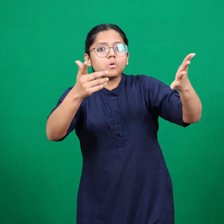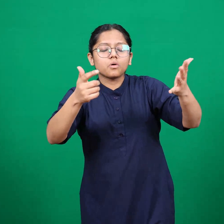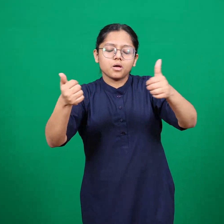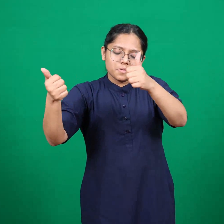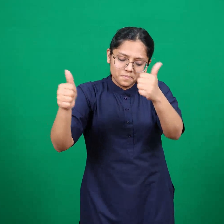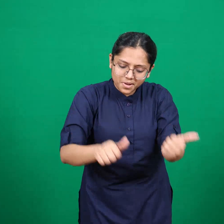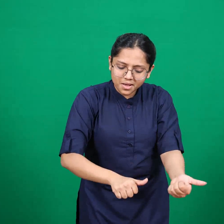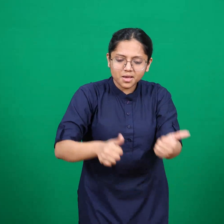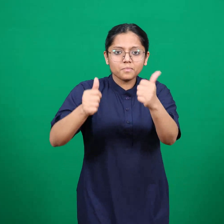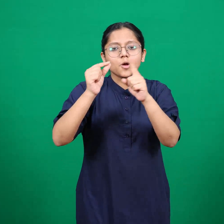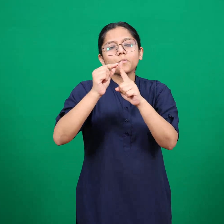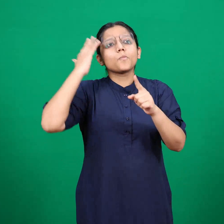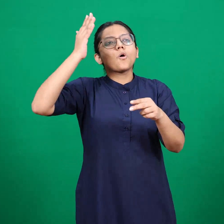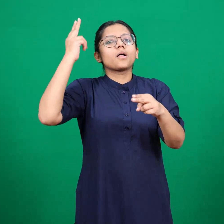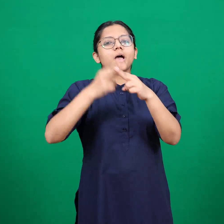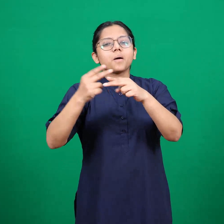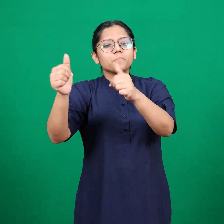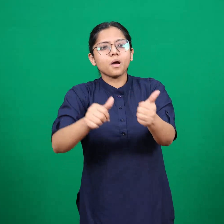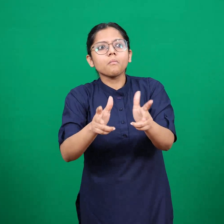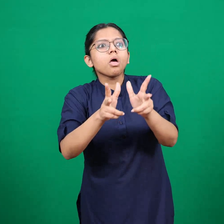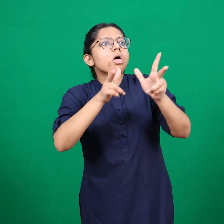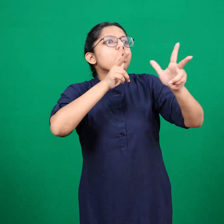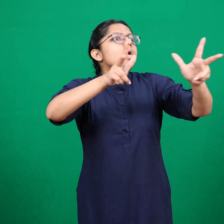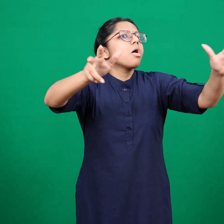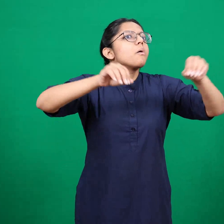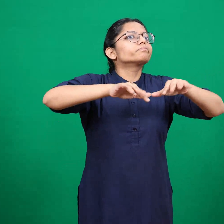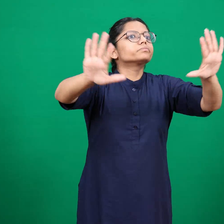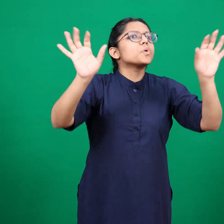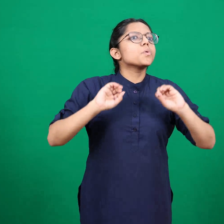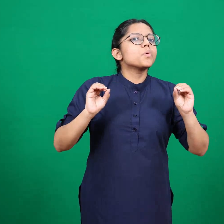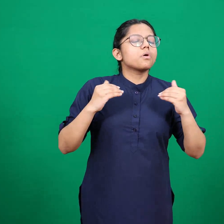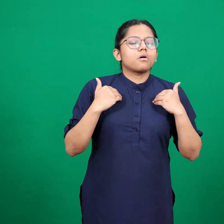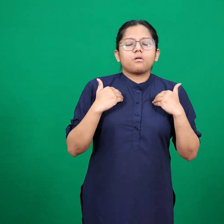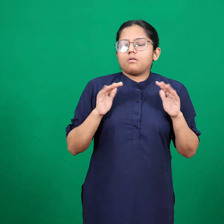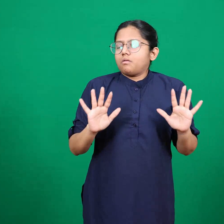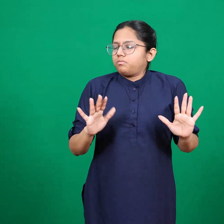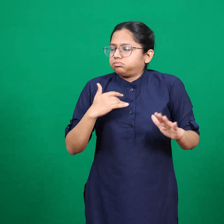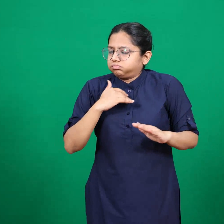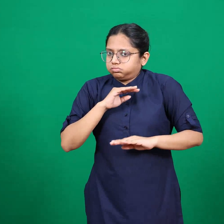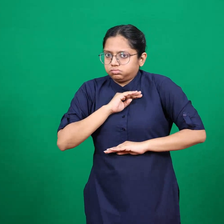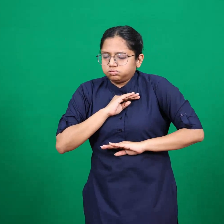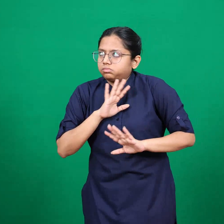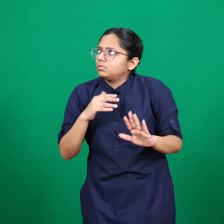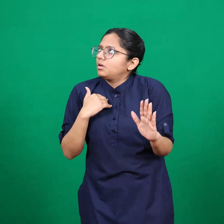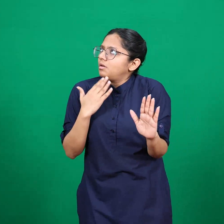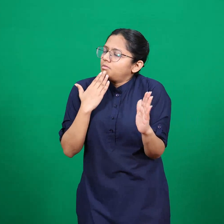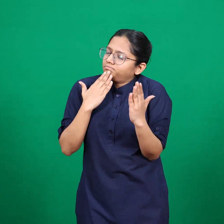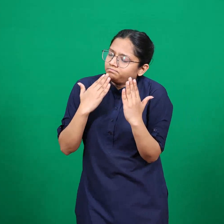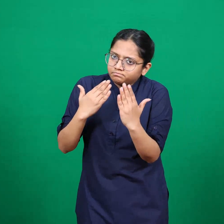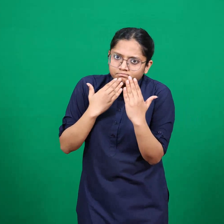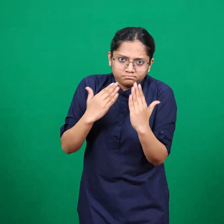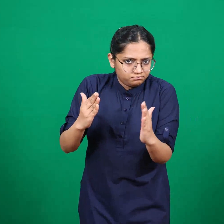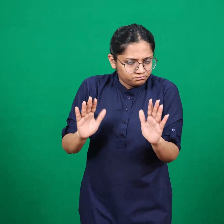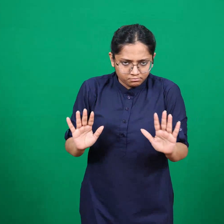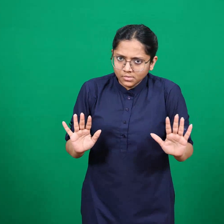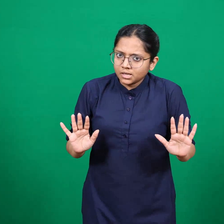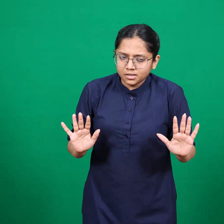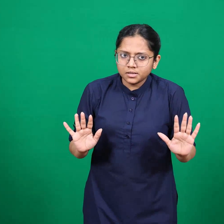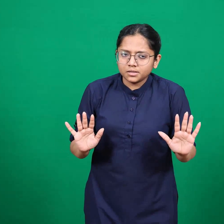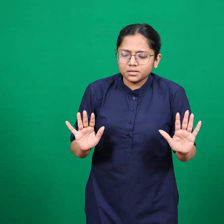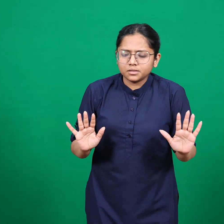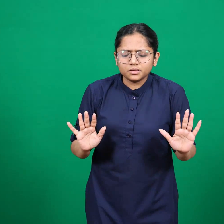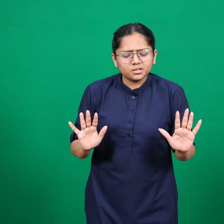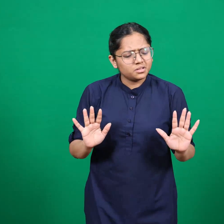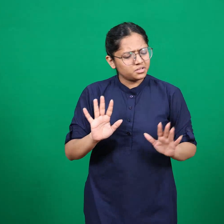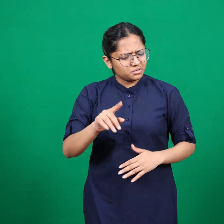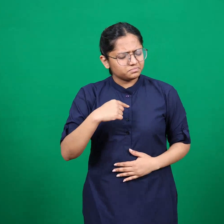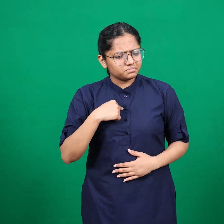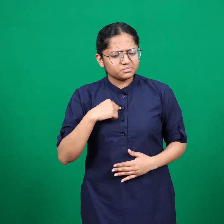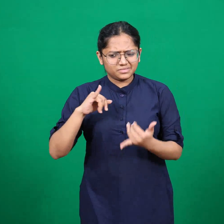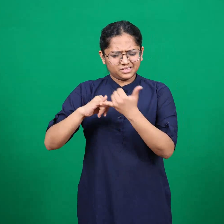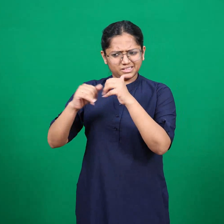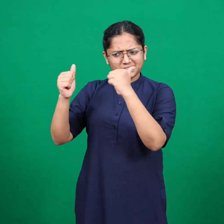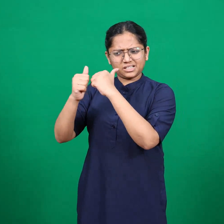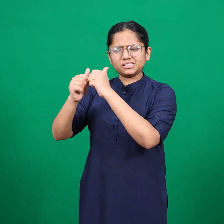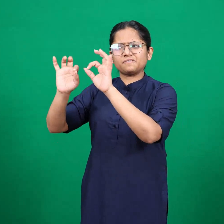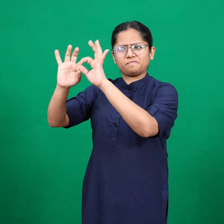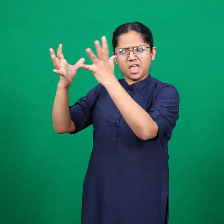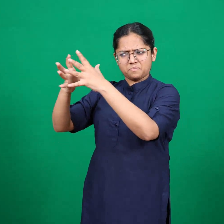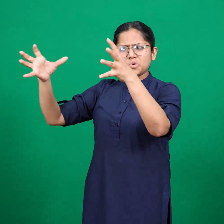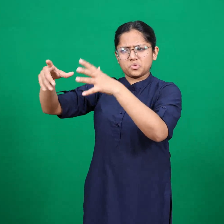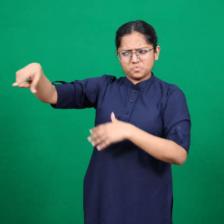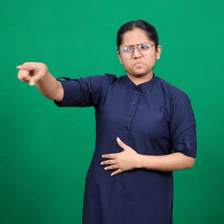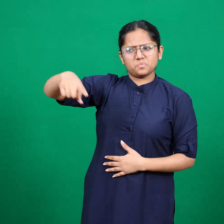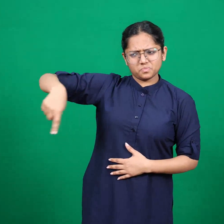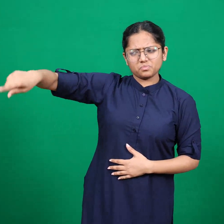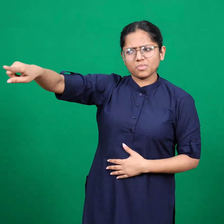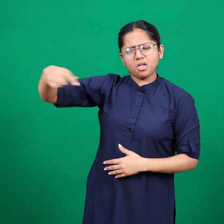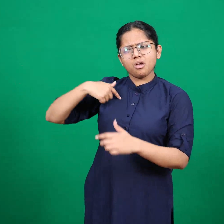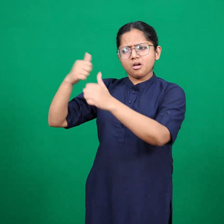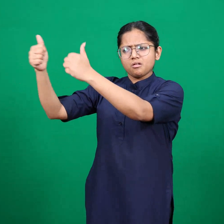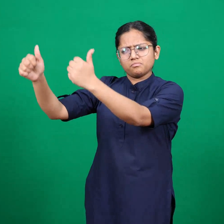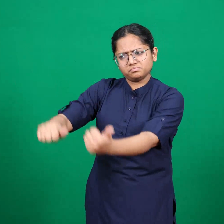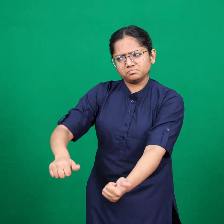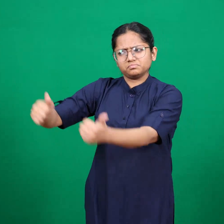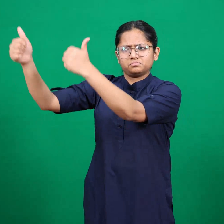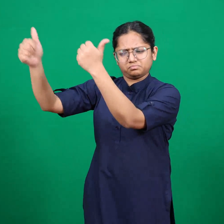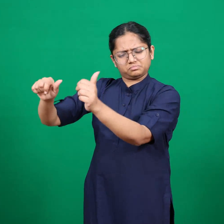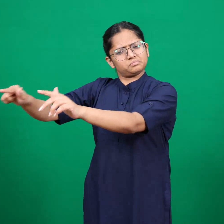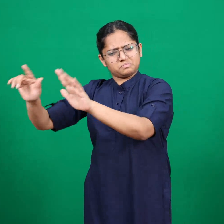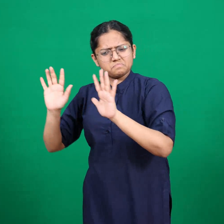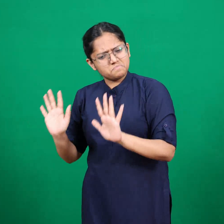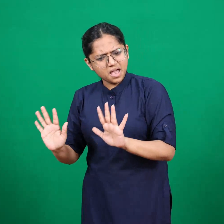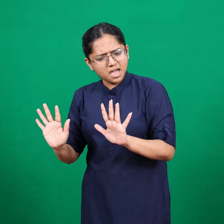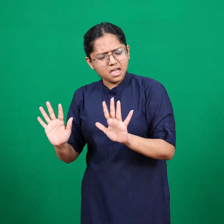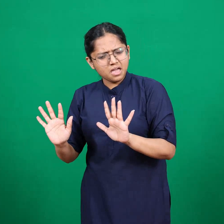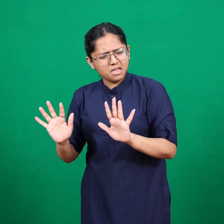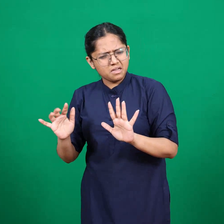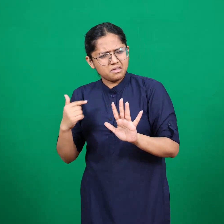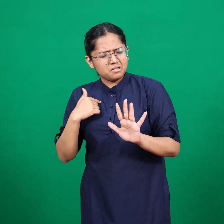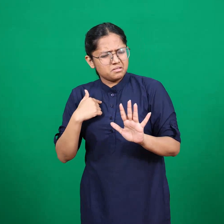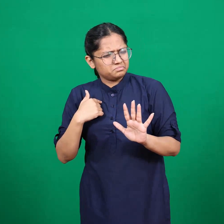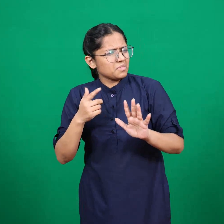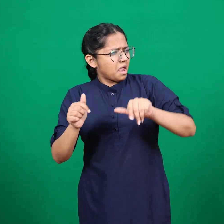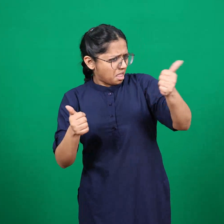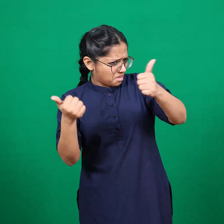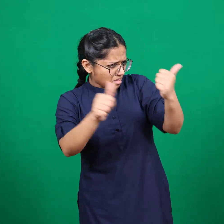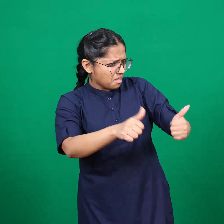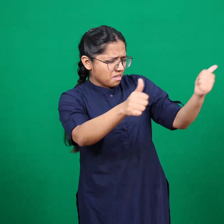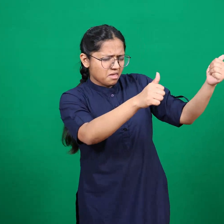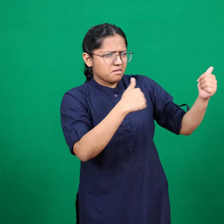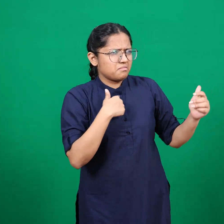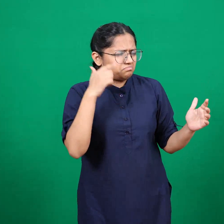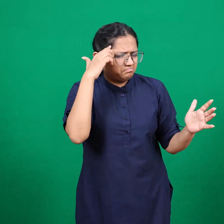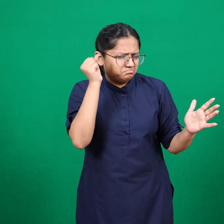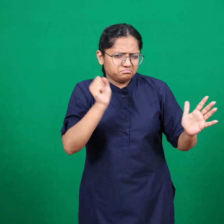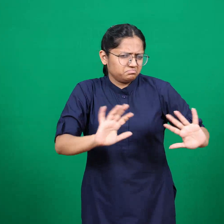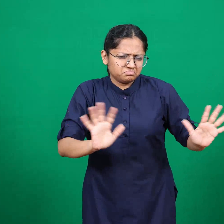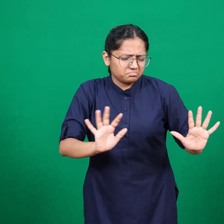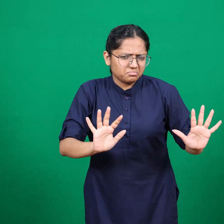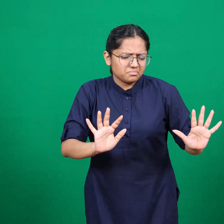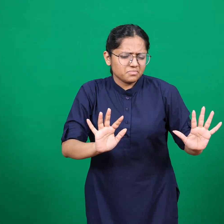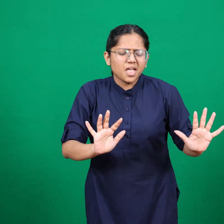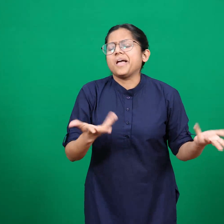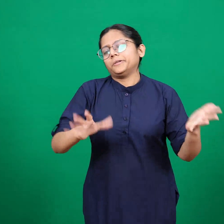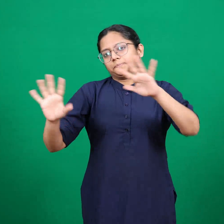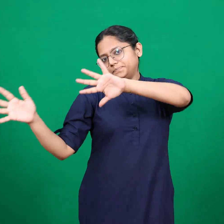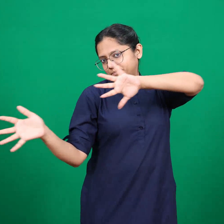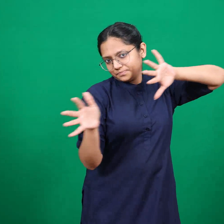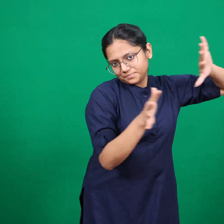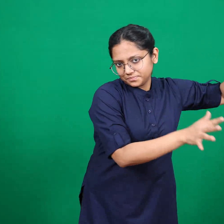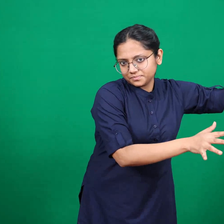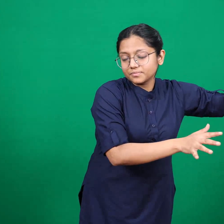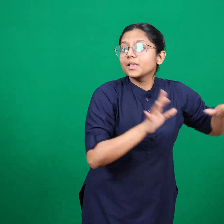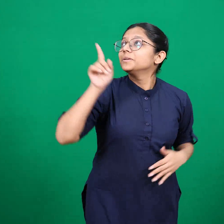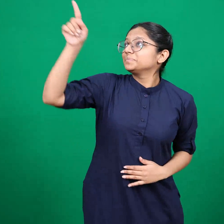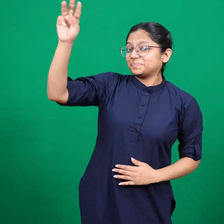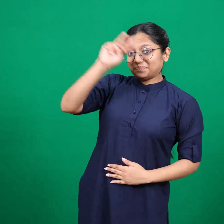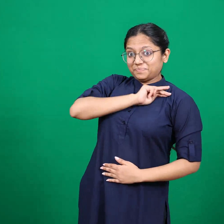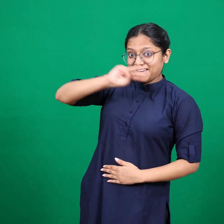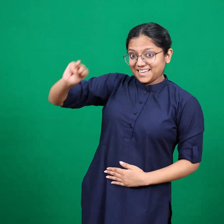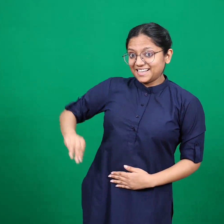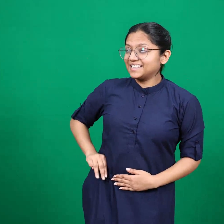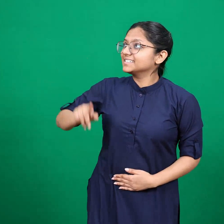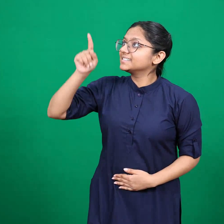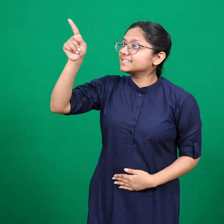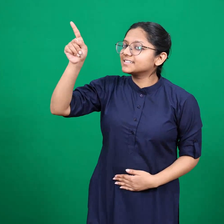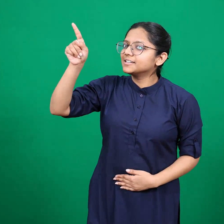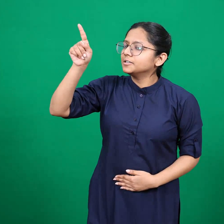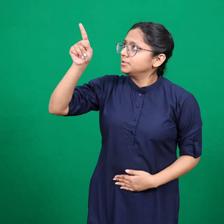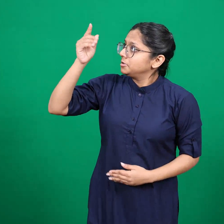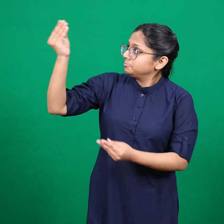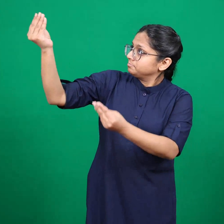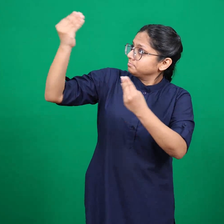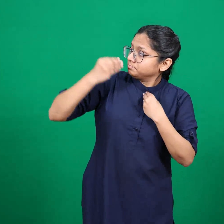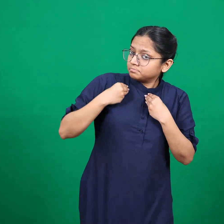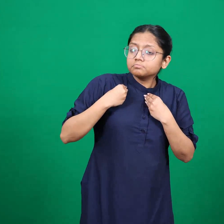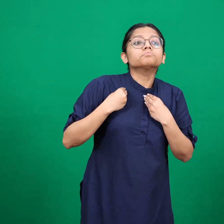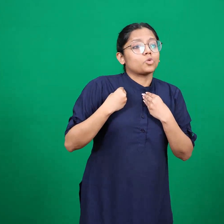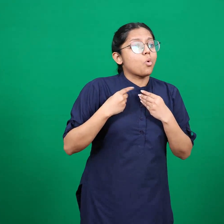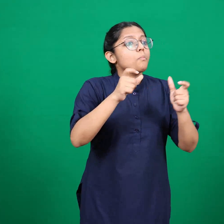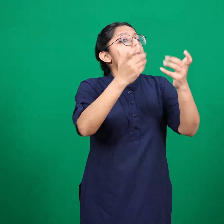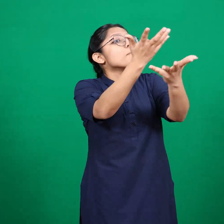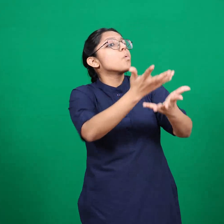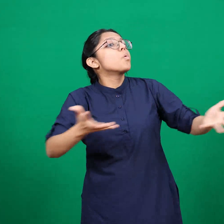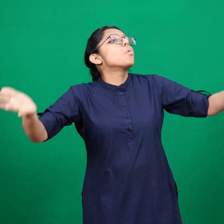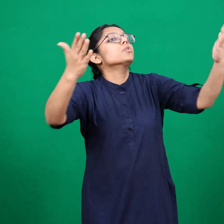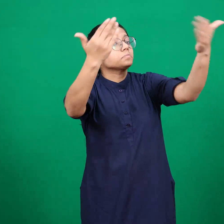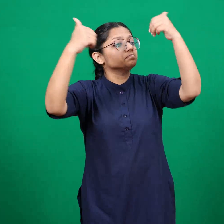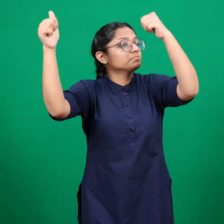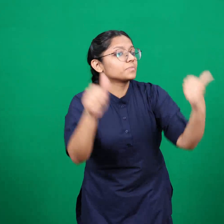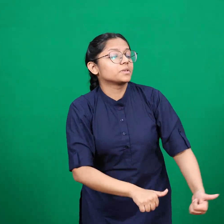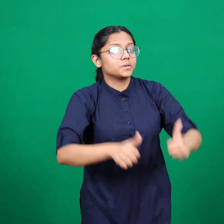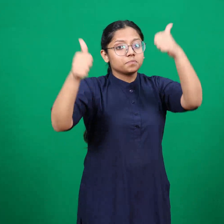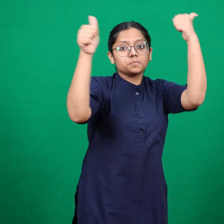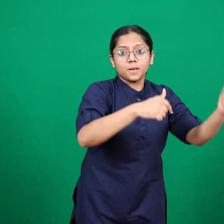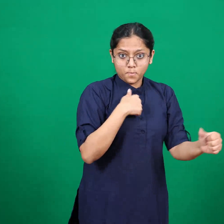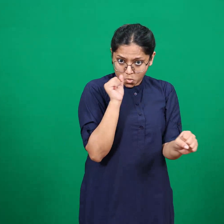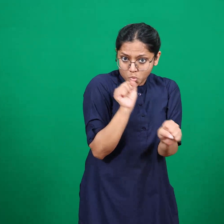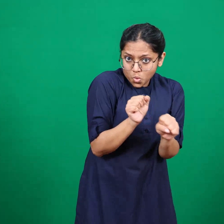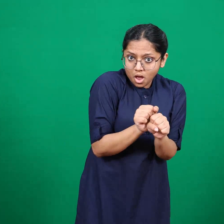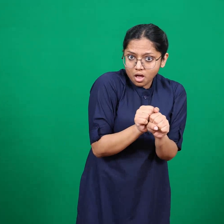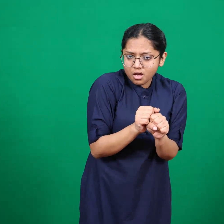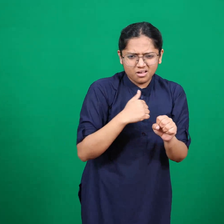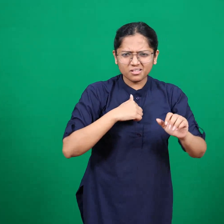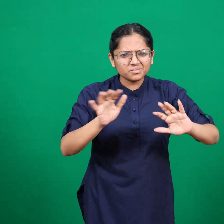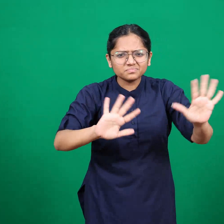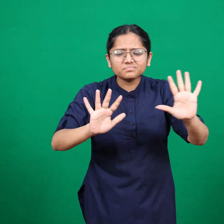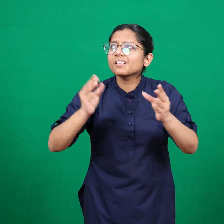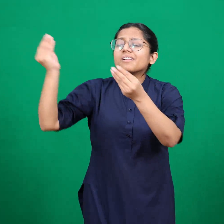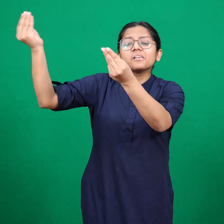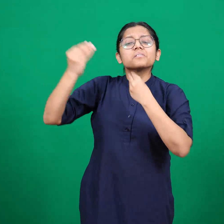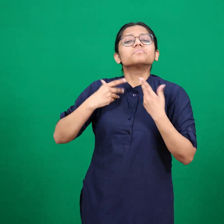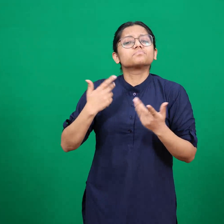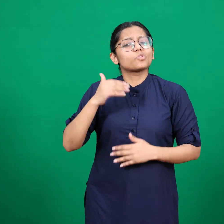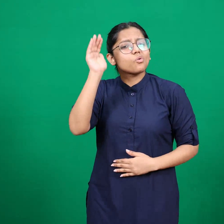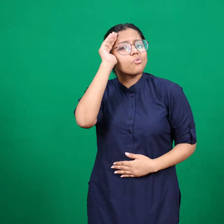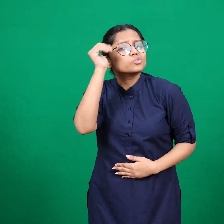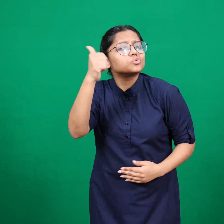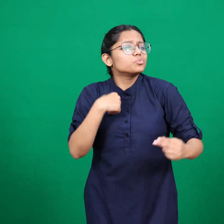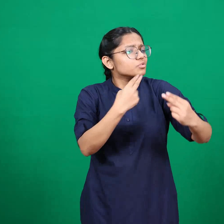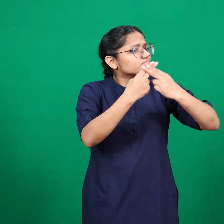Yes, I also baptized the household of Stephanas; beyond that I do not remember if I baptized anyone else.